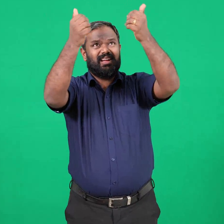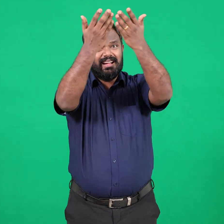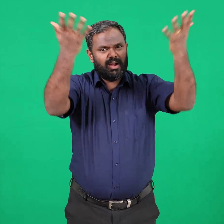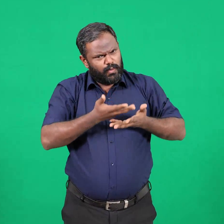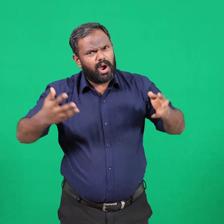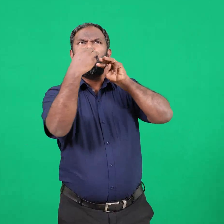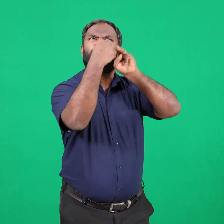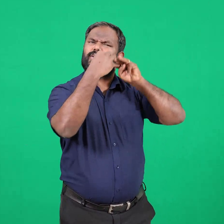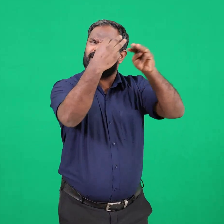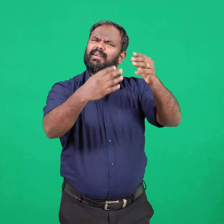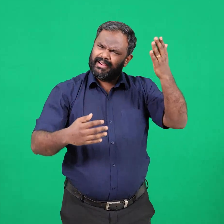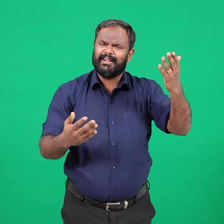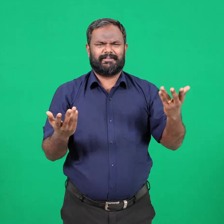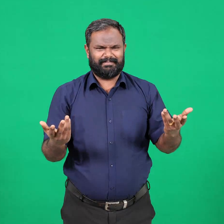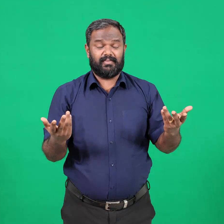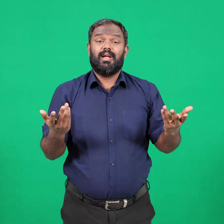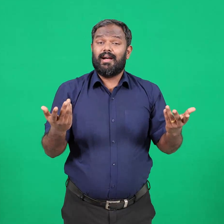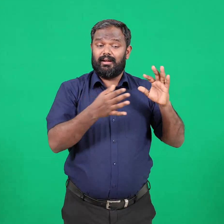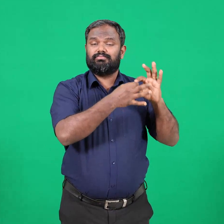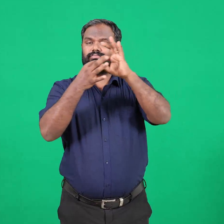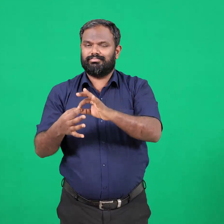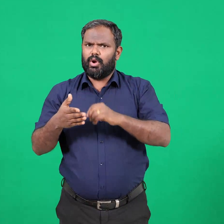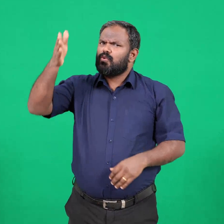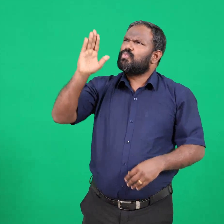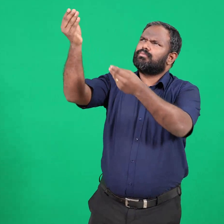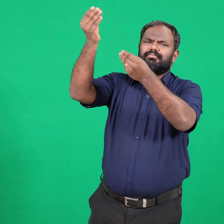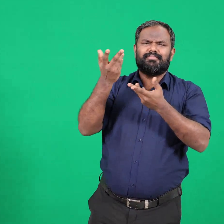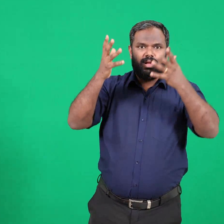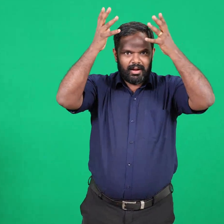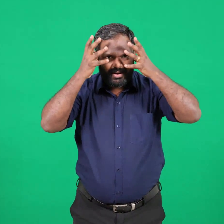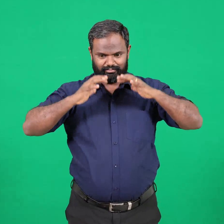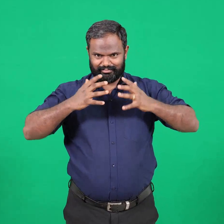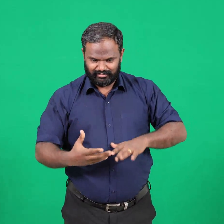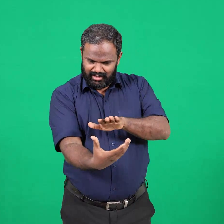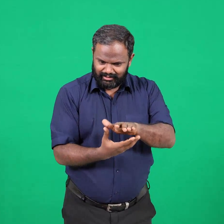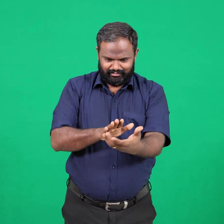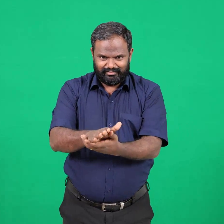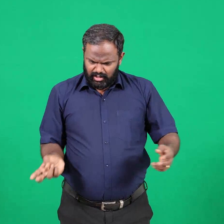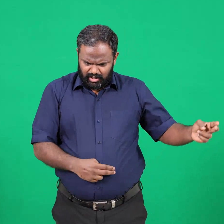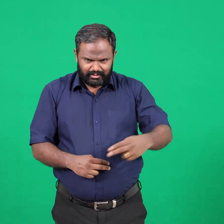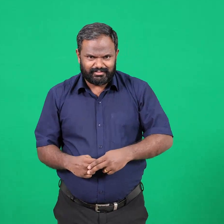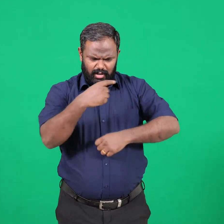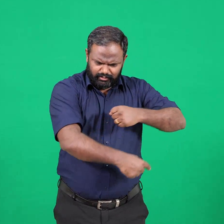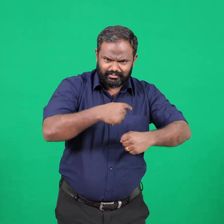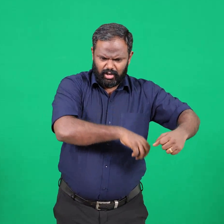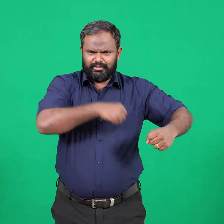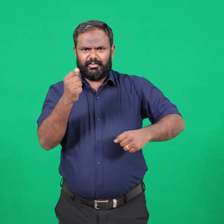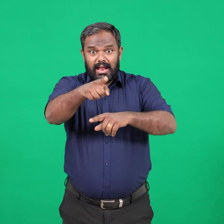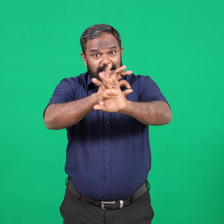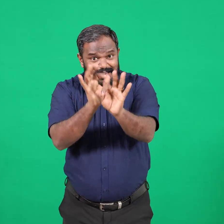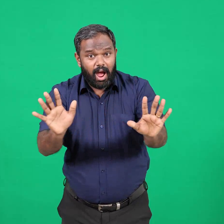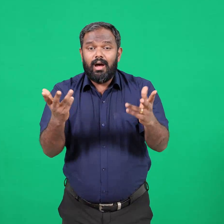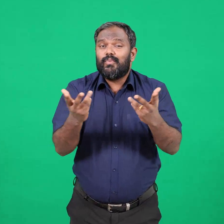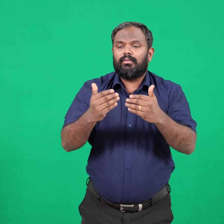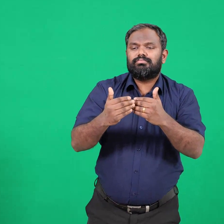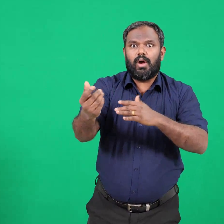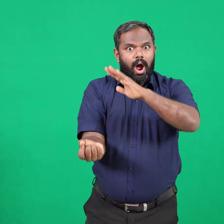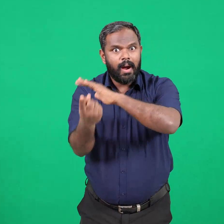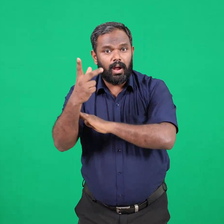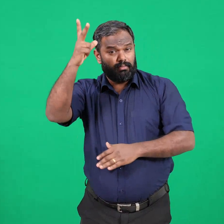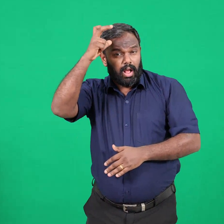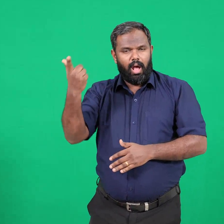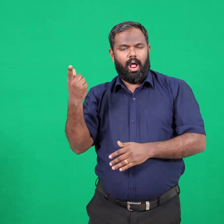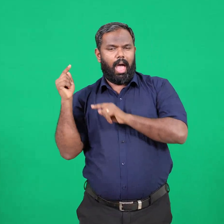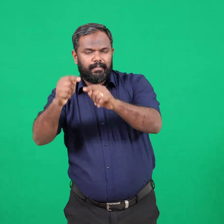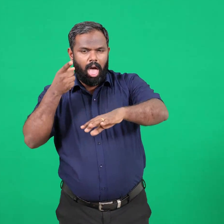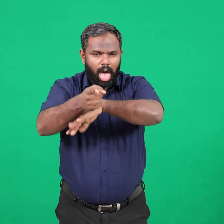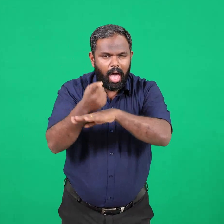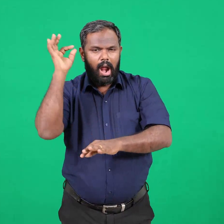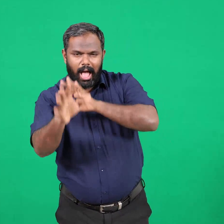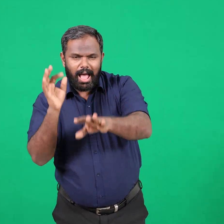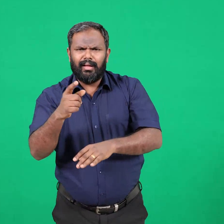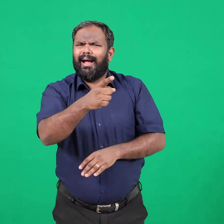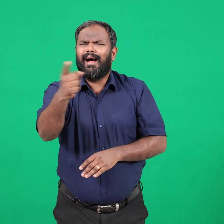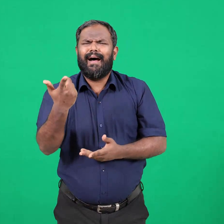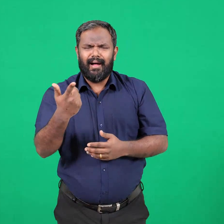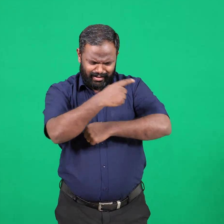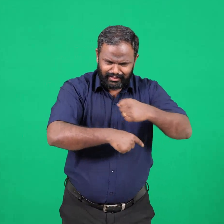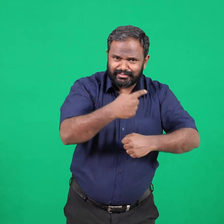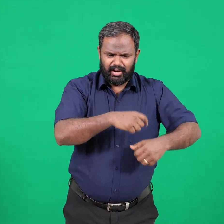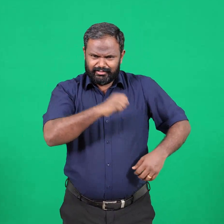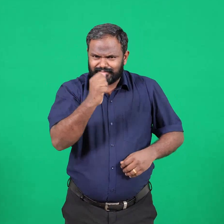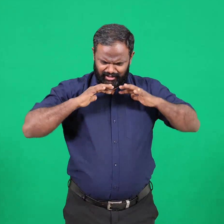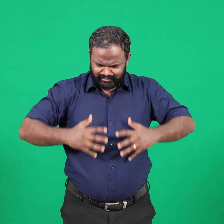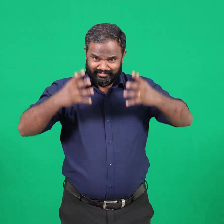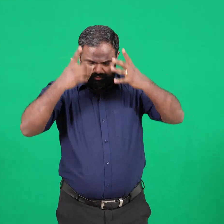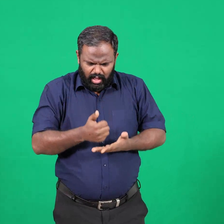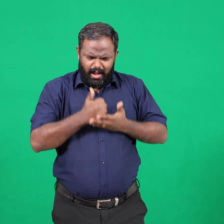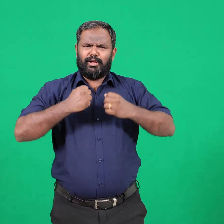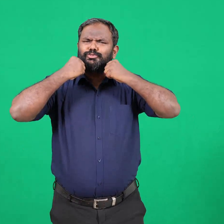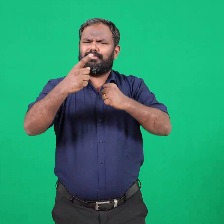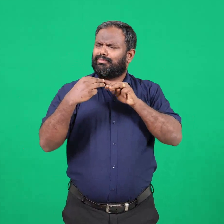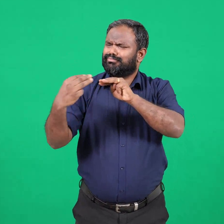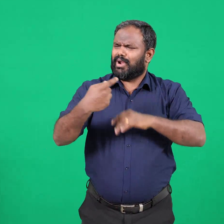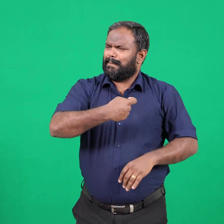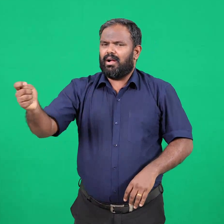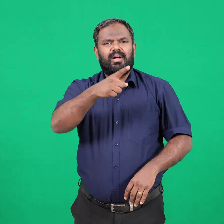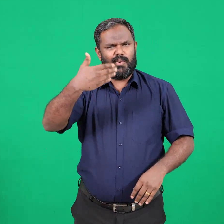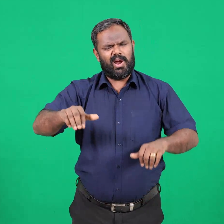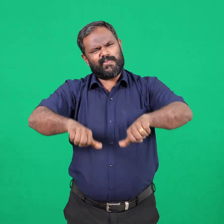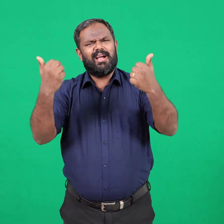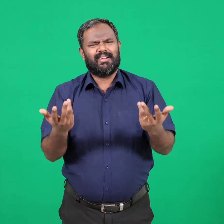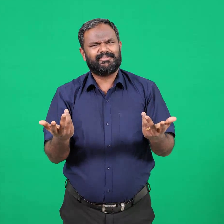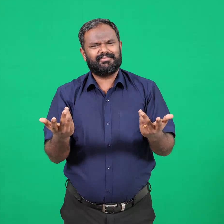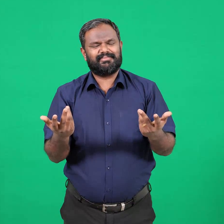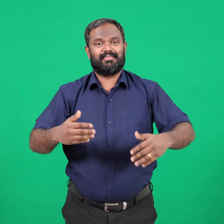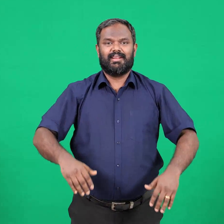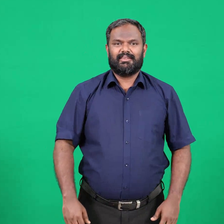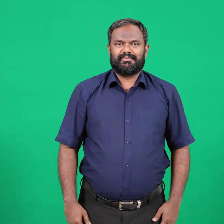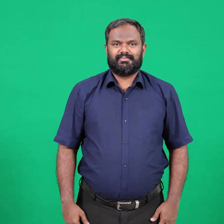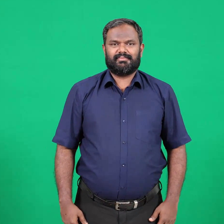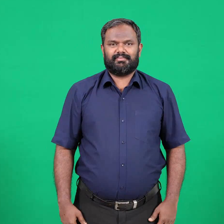Therefore take up the full armor of God, so that when the day of evil comes, you will be able to stand your ground, and having done everything, to stand.